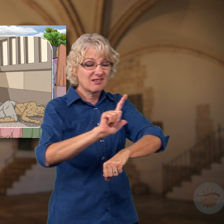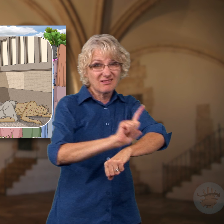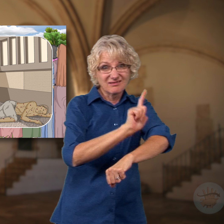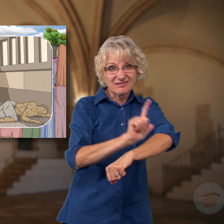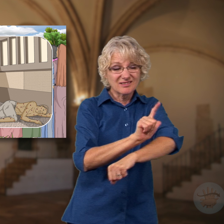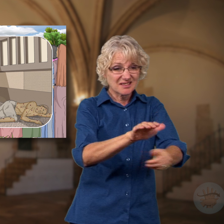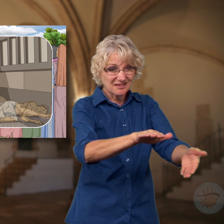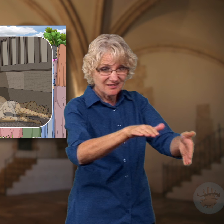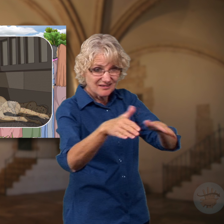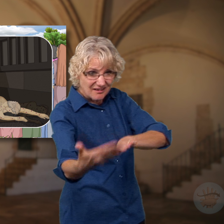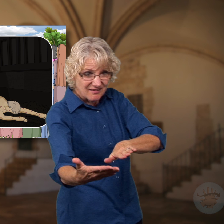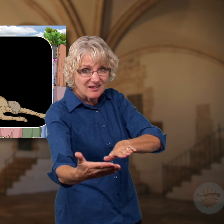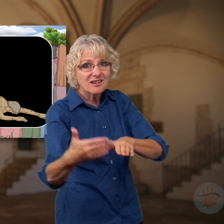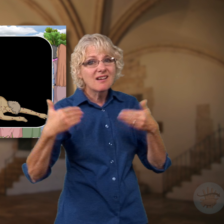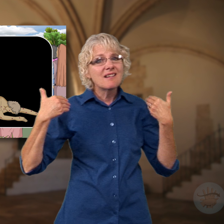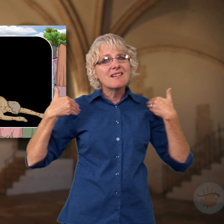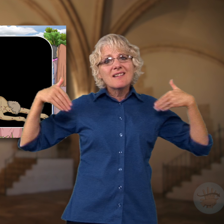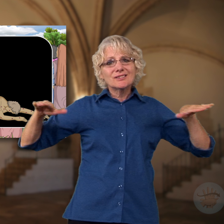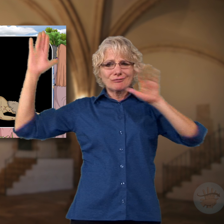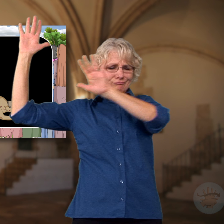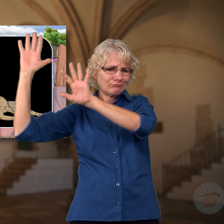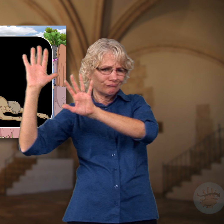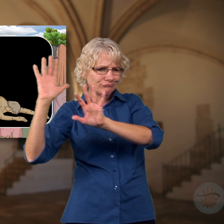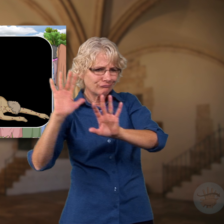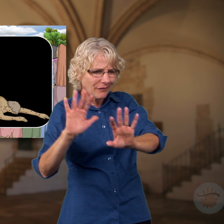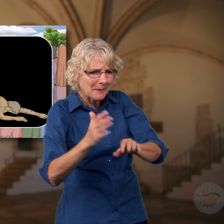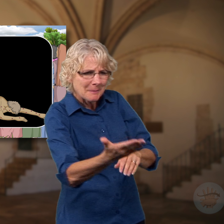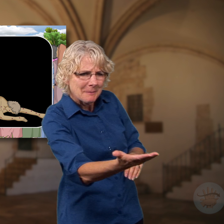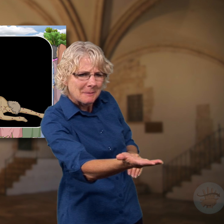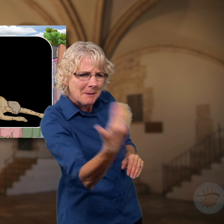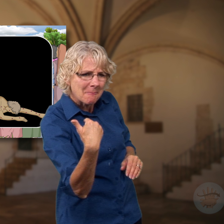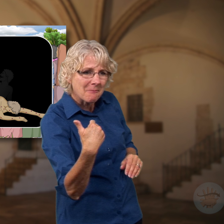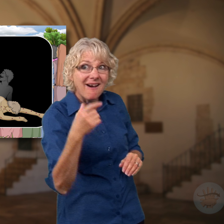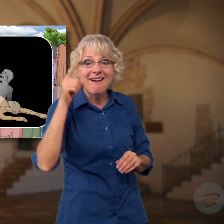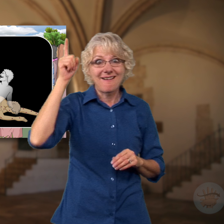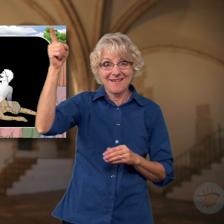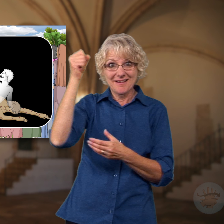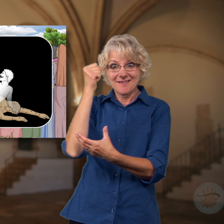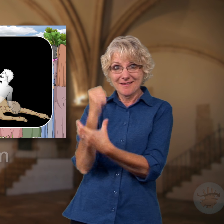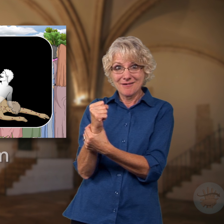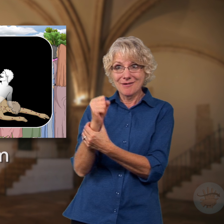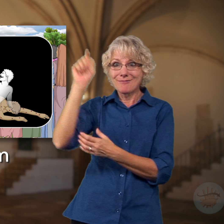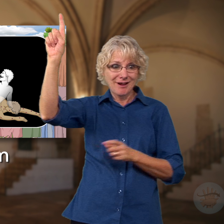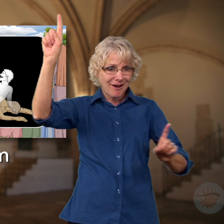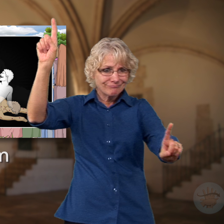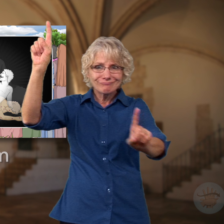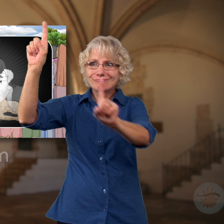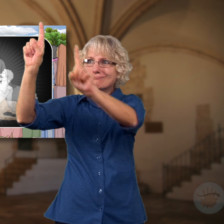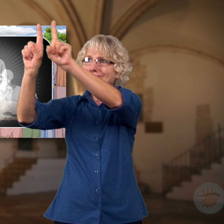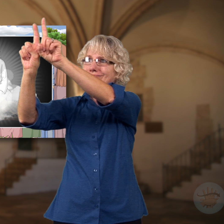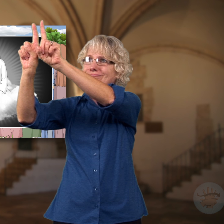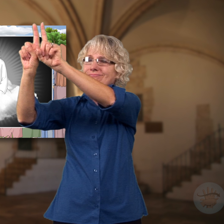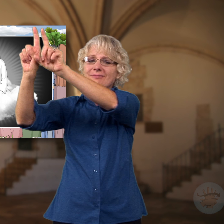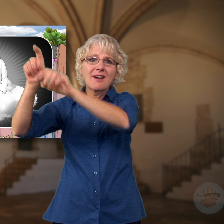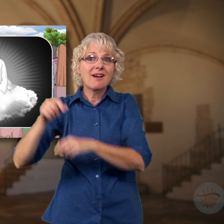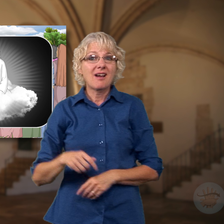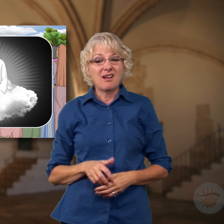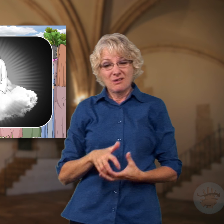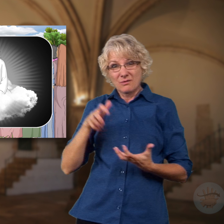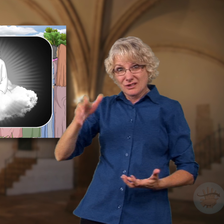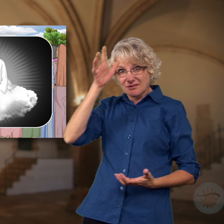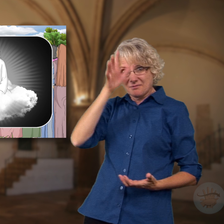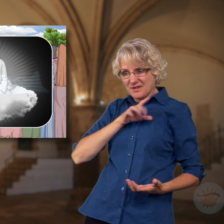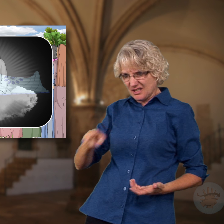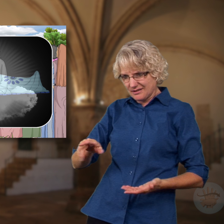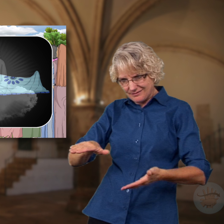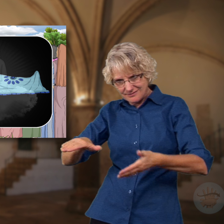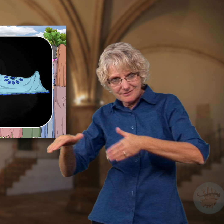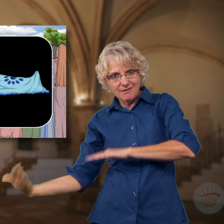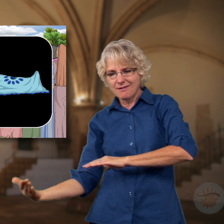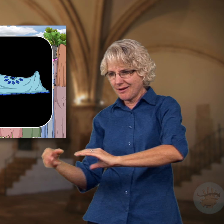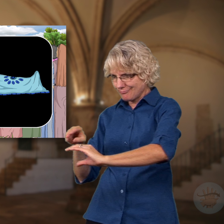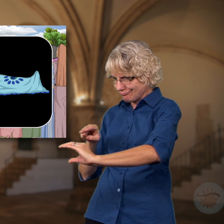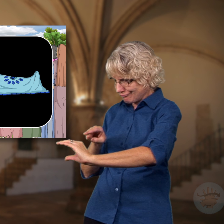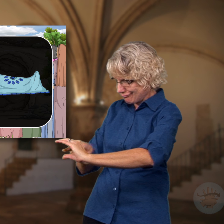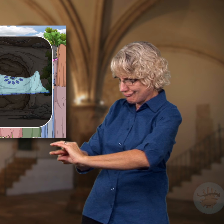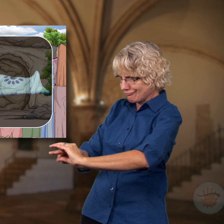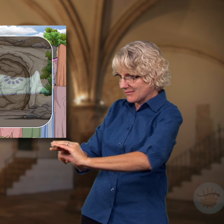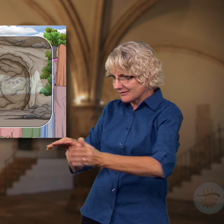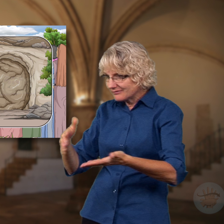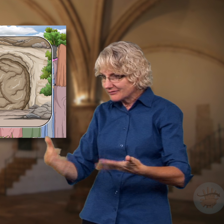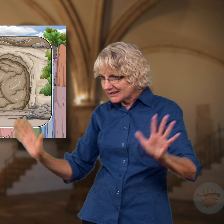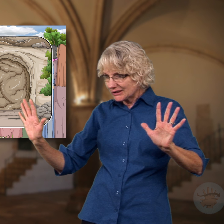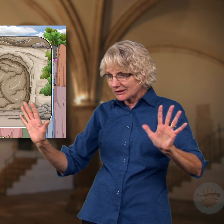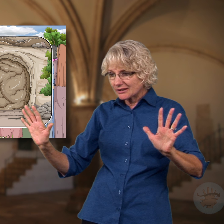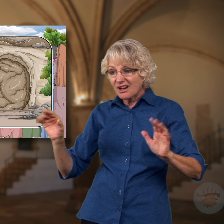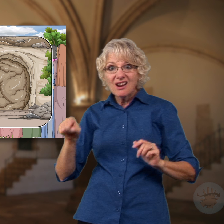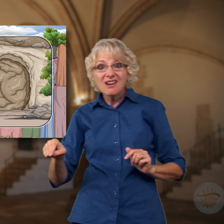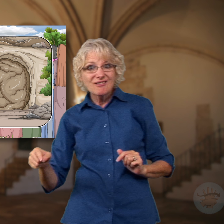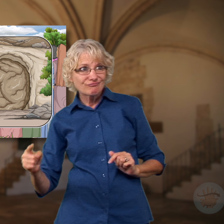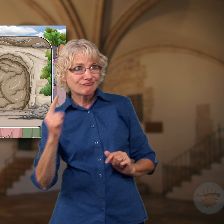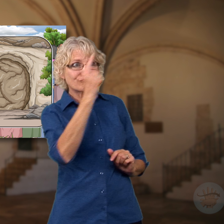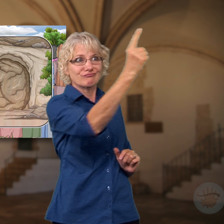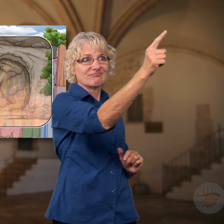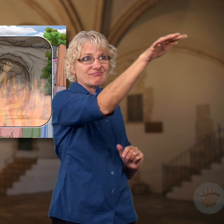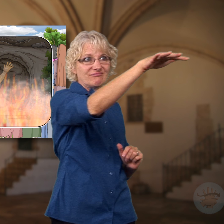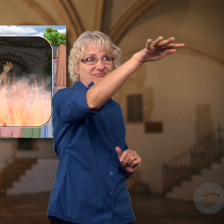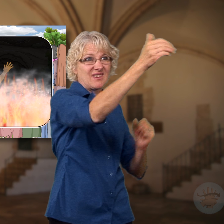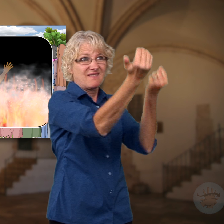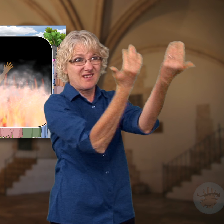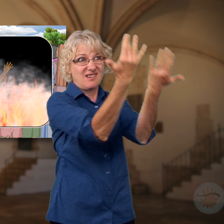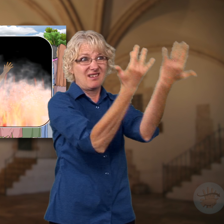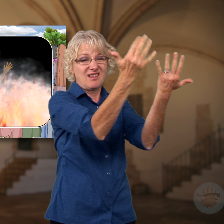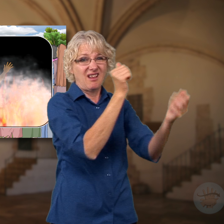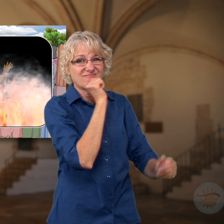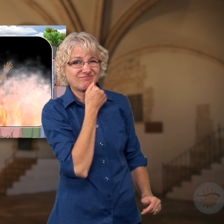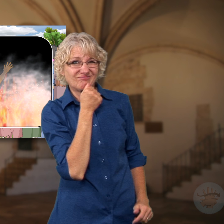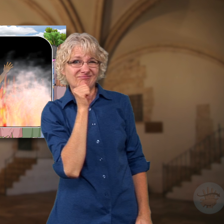One day the beggar died and was carried by the angels to Abraham’s side. And the rich man also died and was buried.